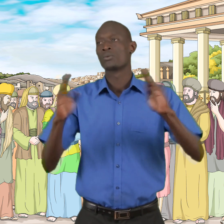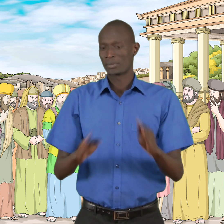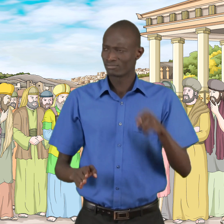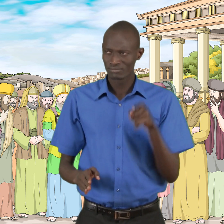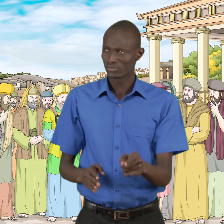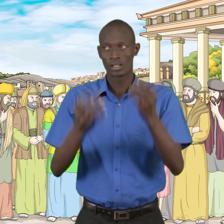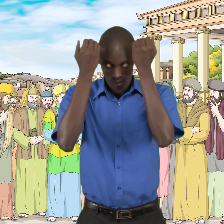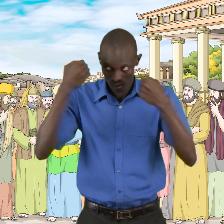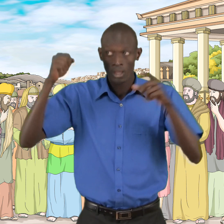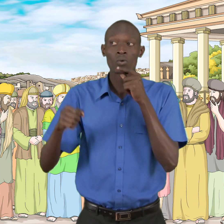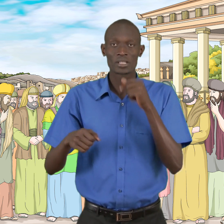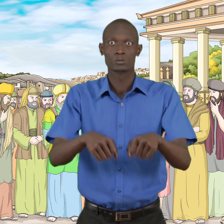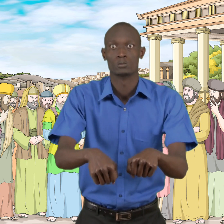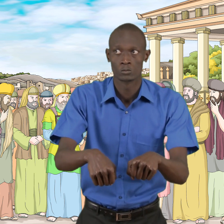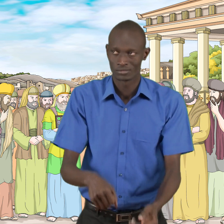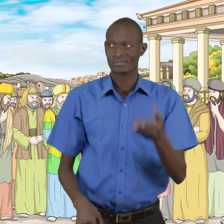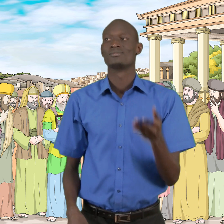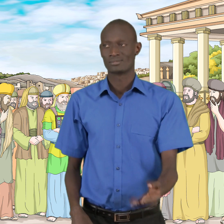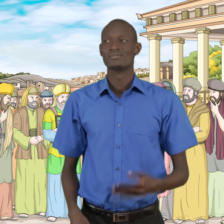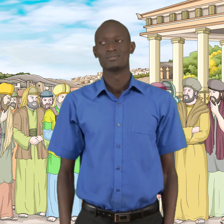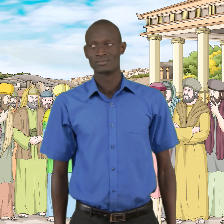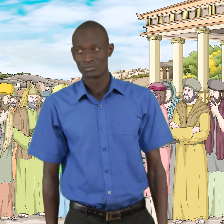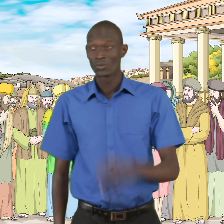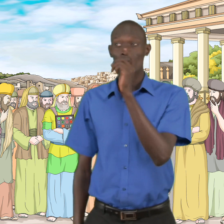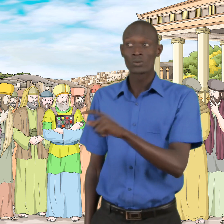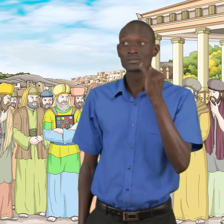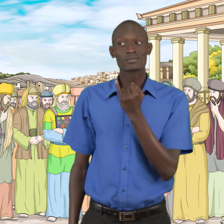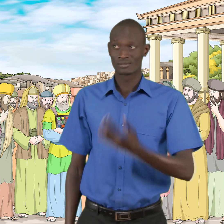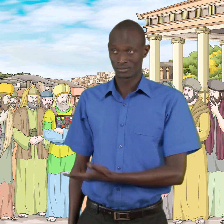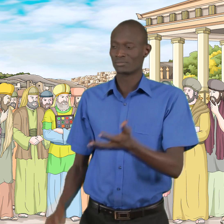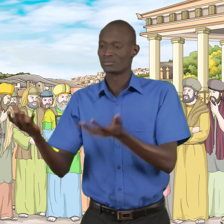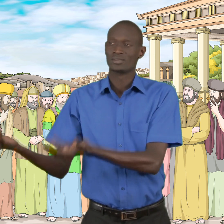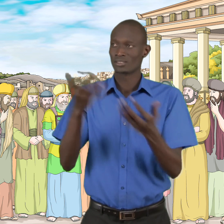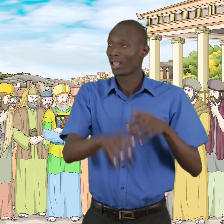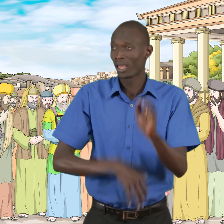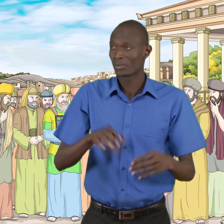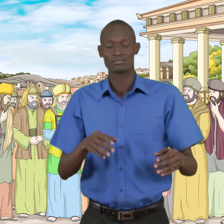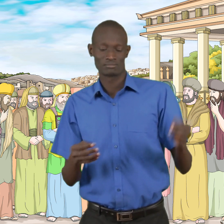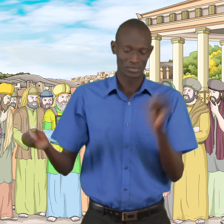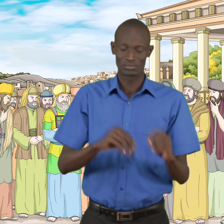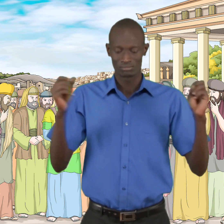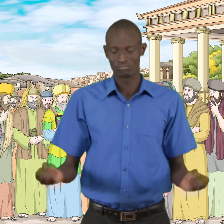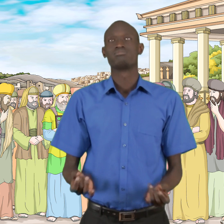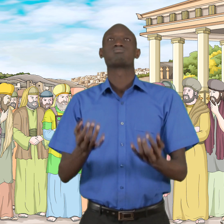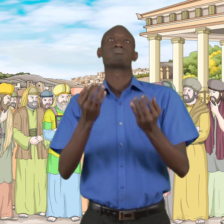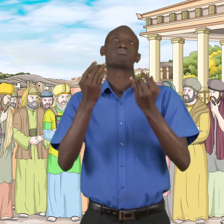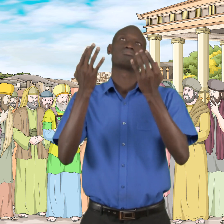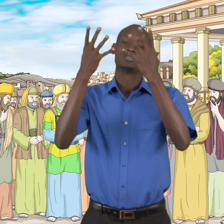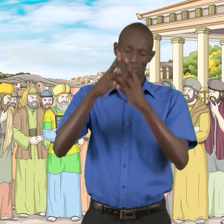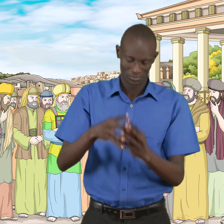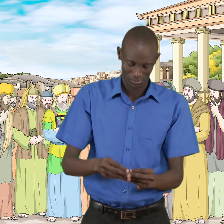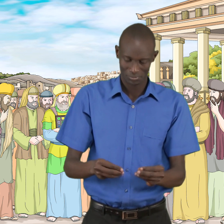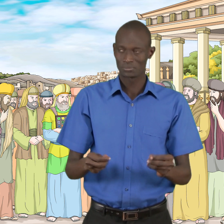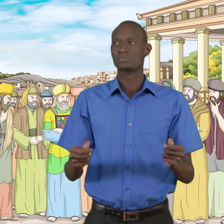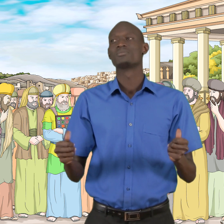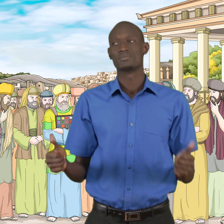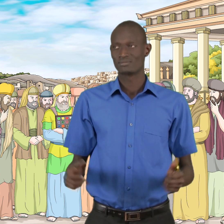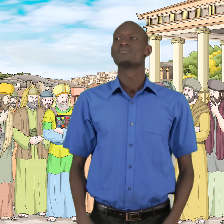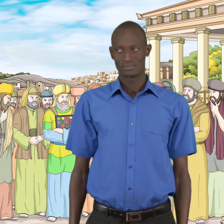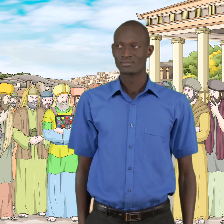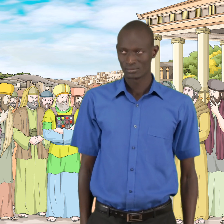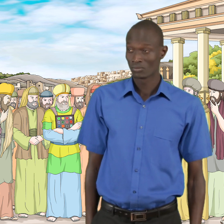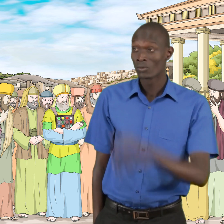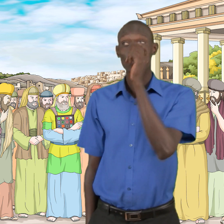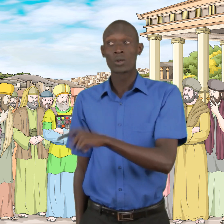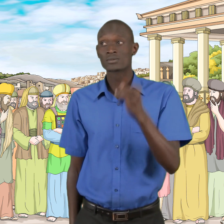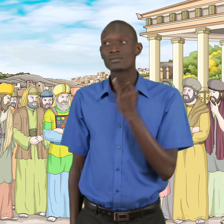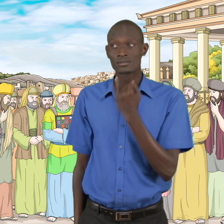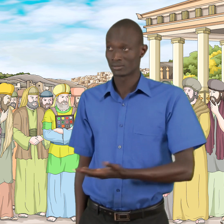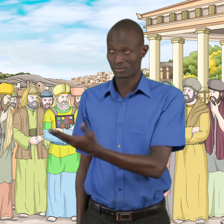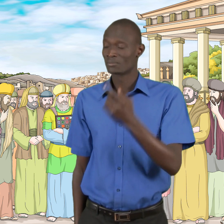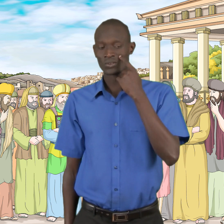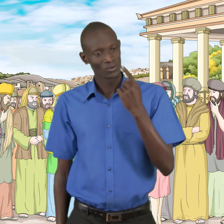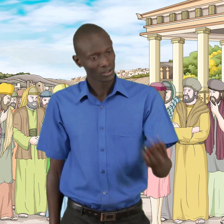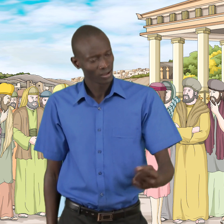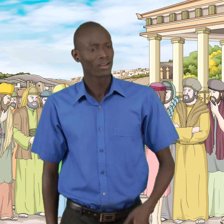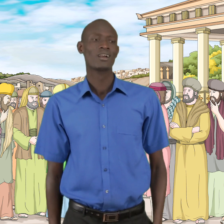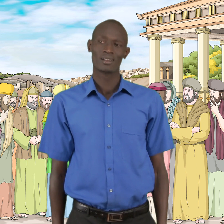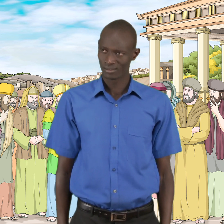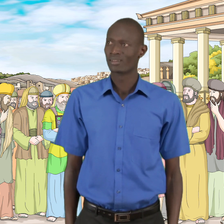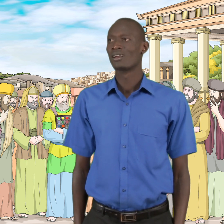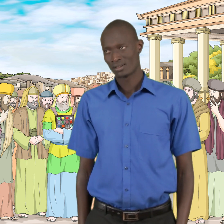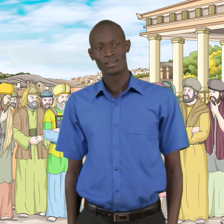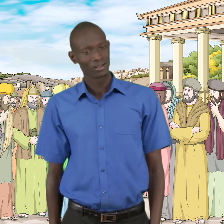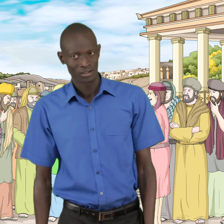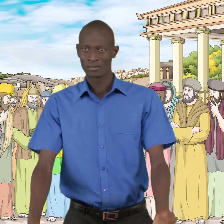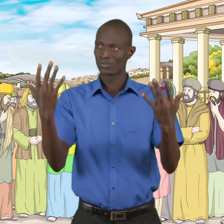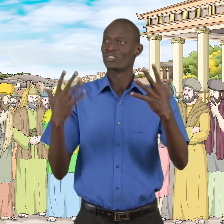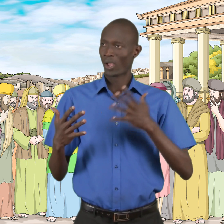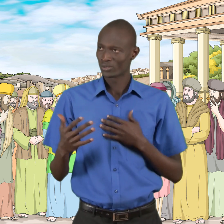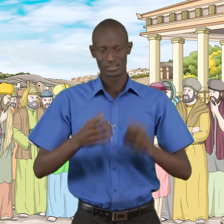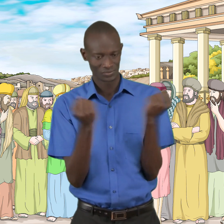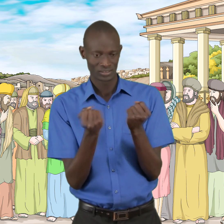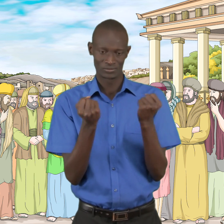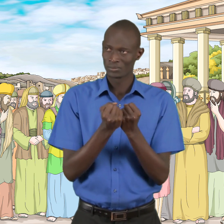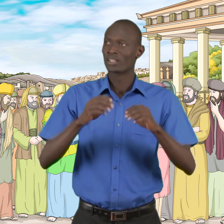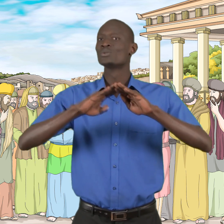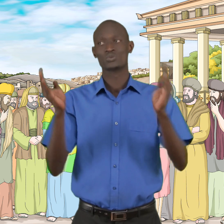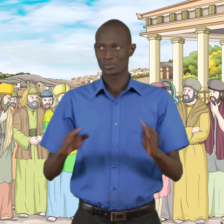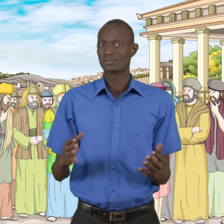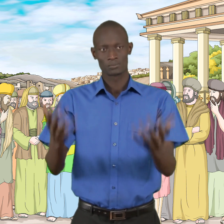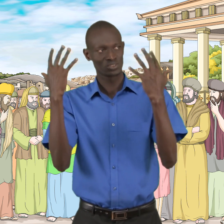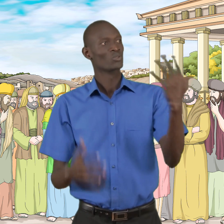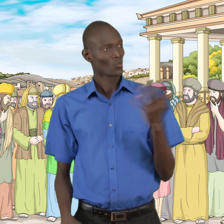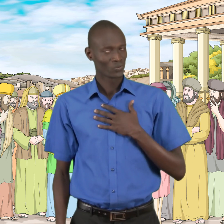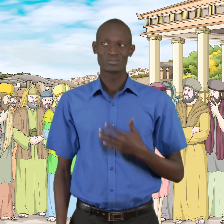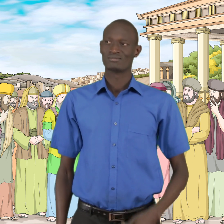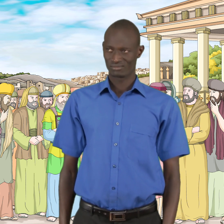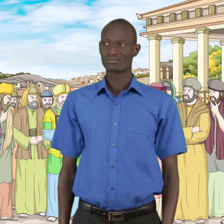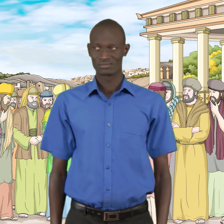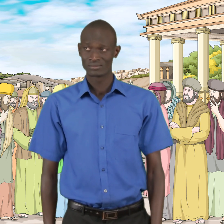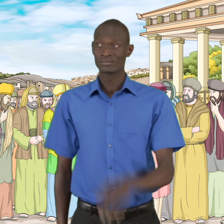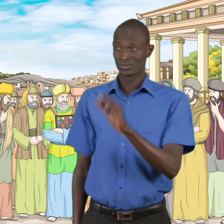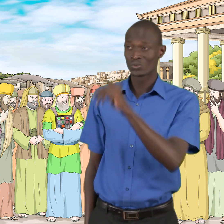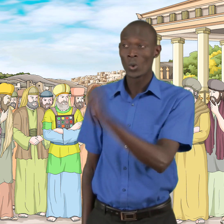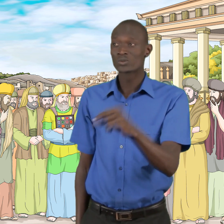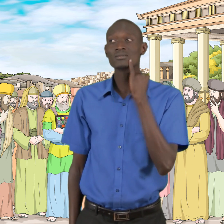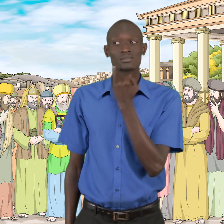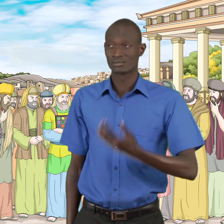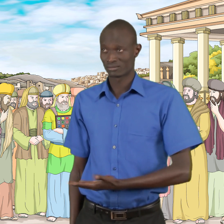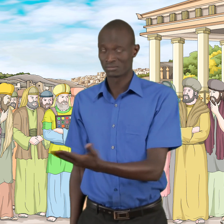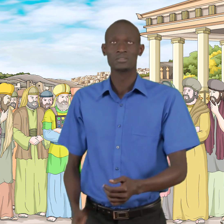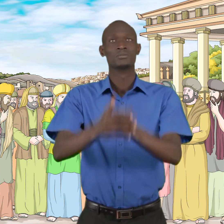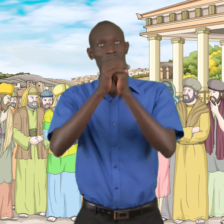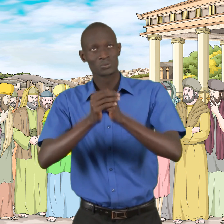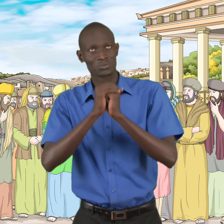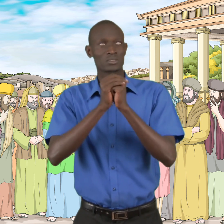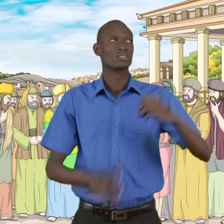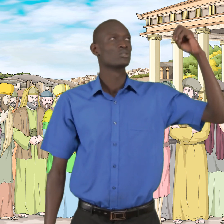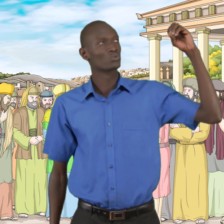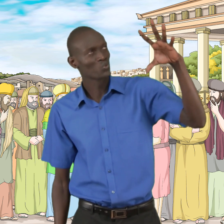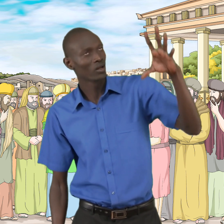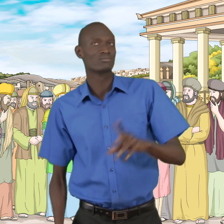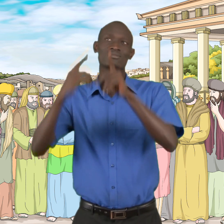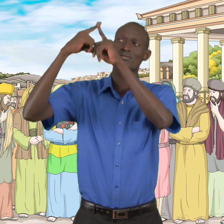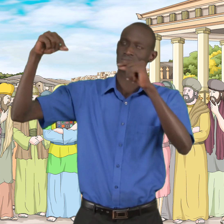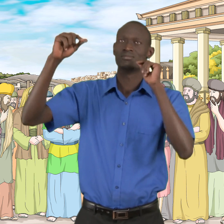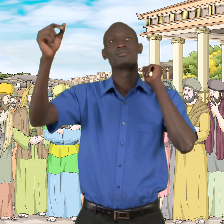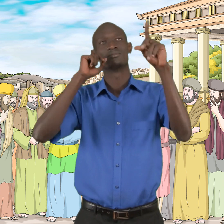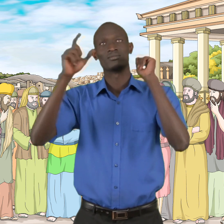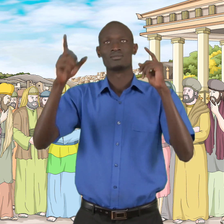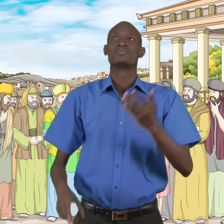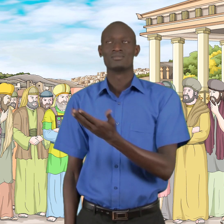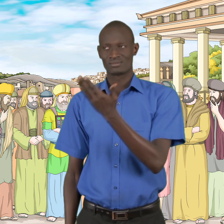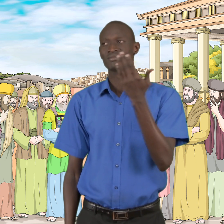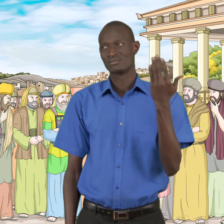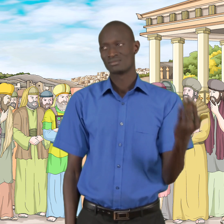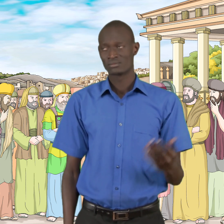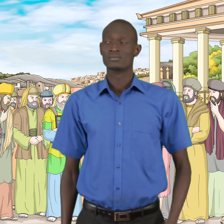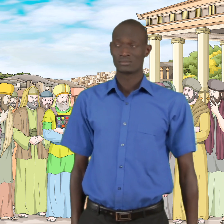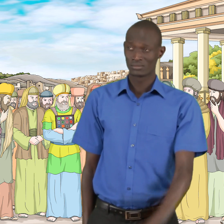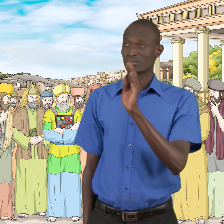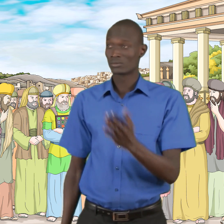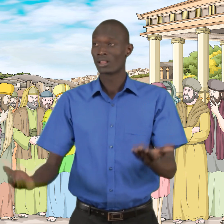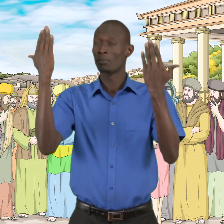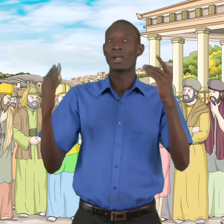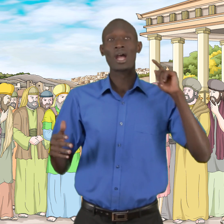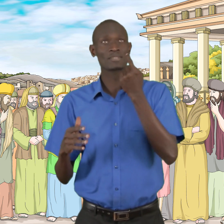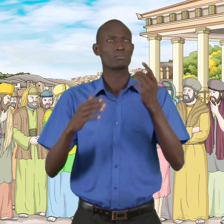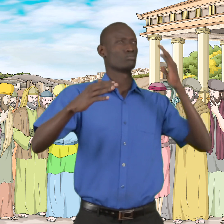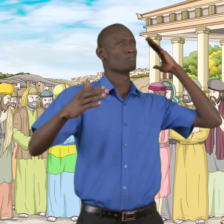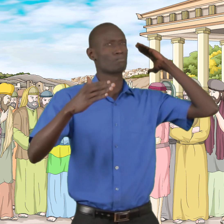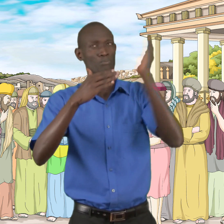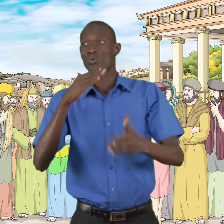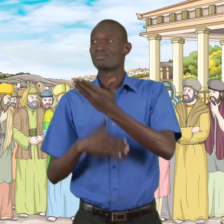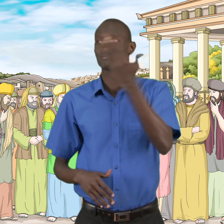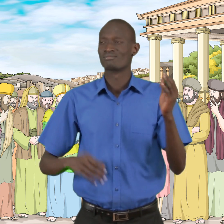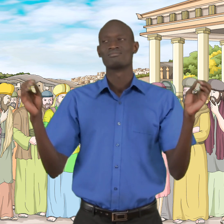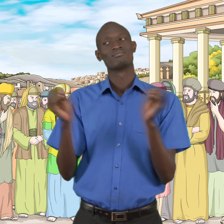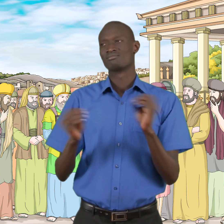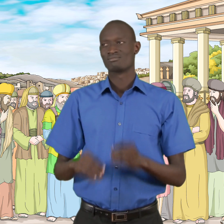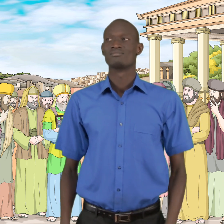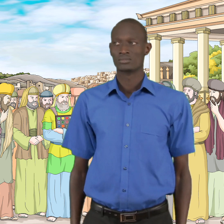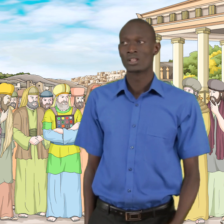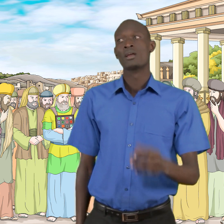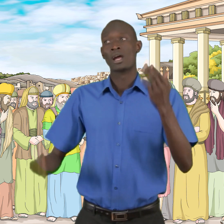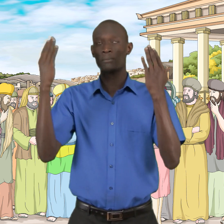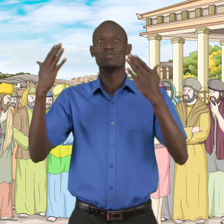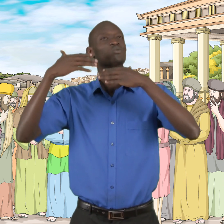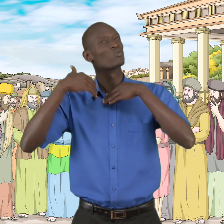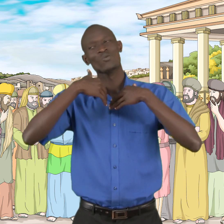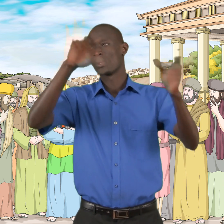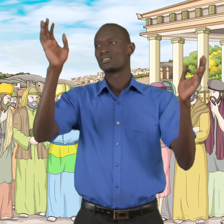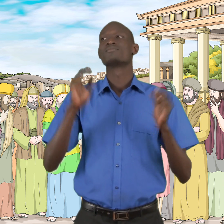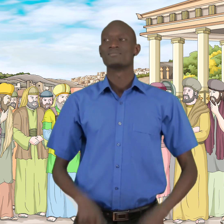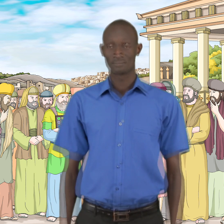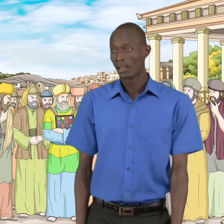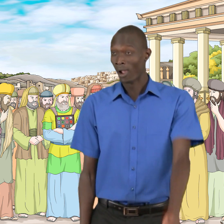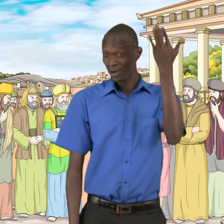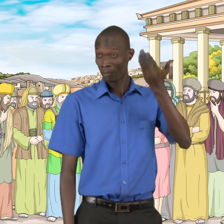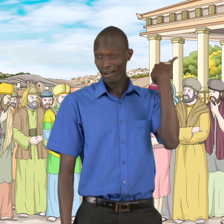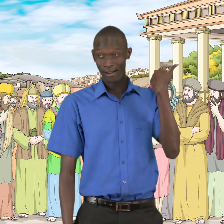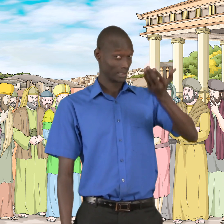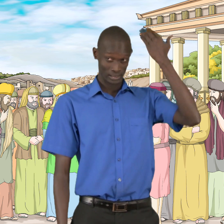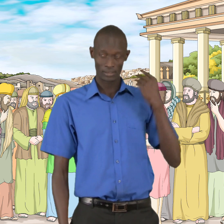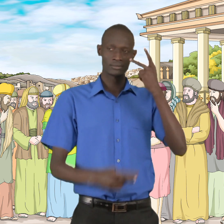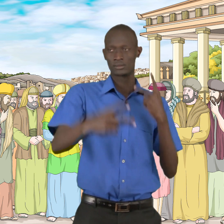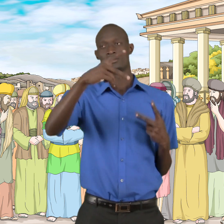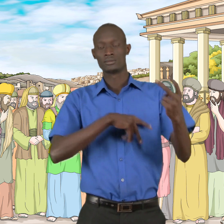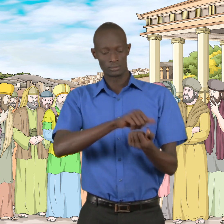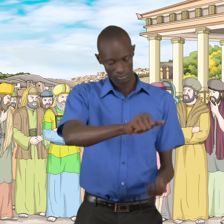At that time they made a calf and offered a sacrifice to the idol, rejoicing in the works of their hands.